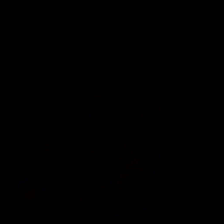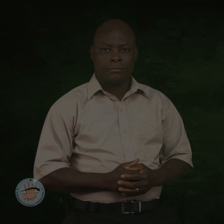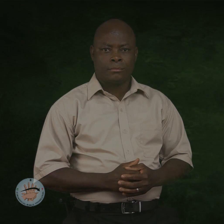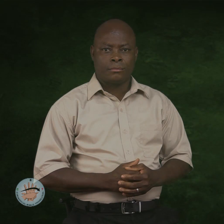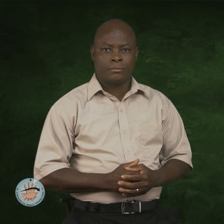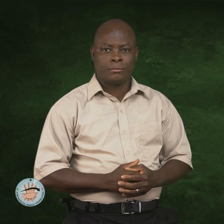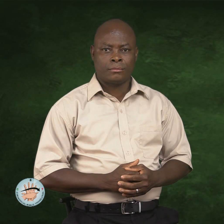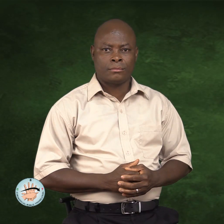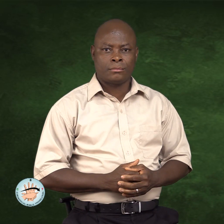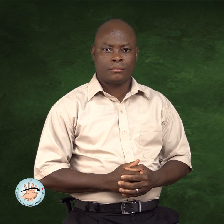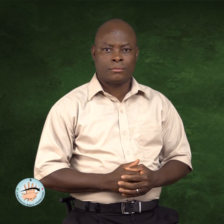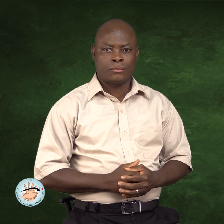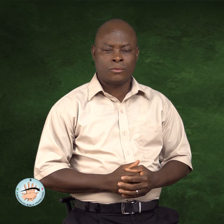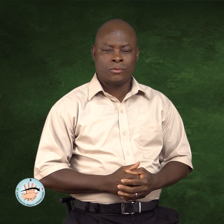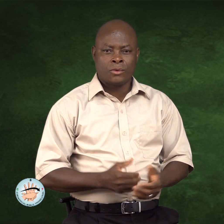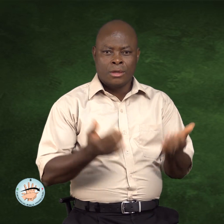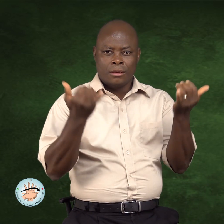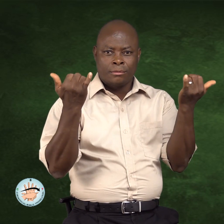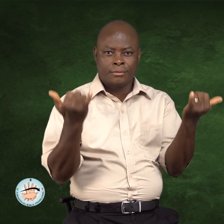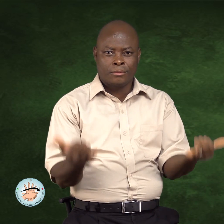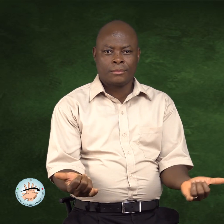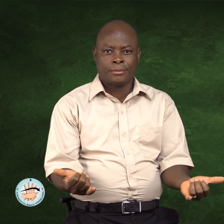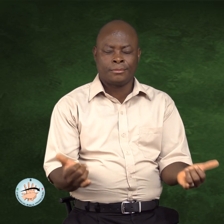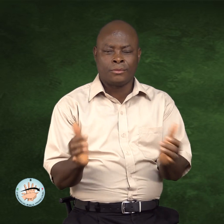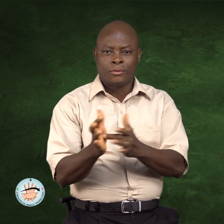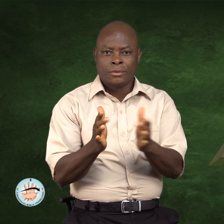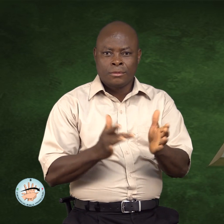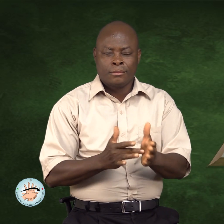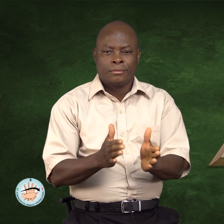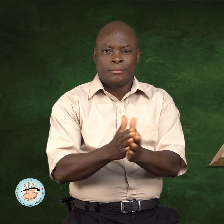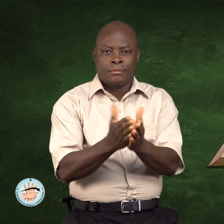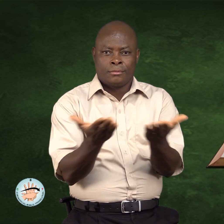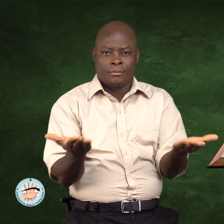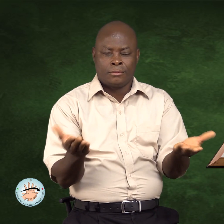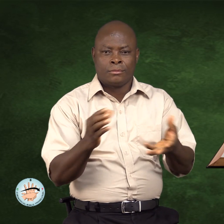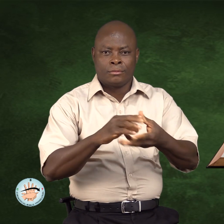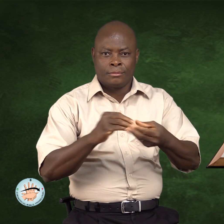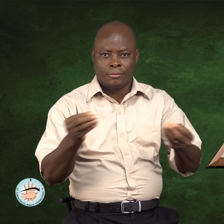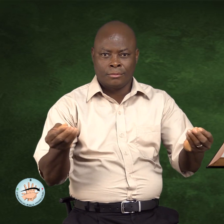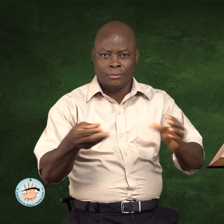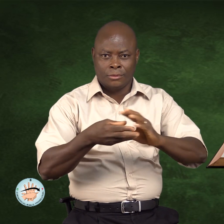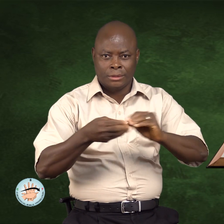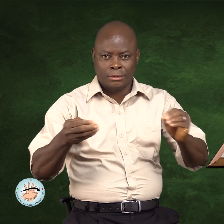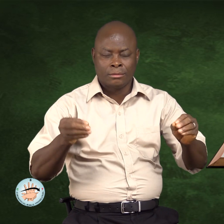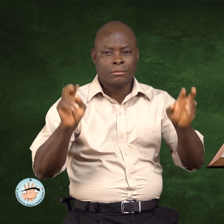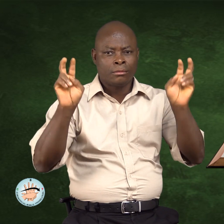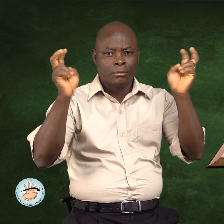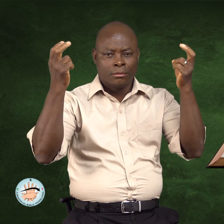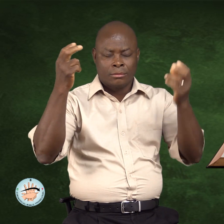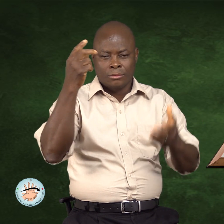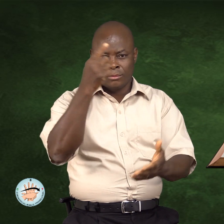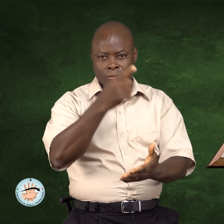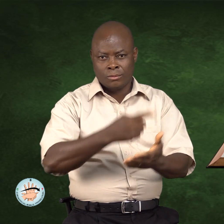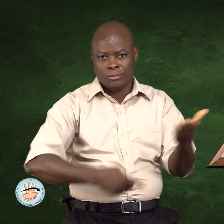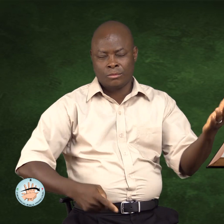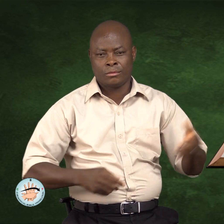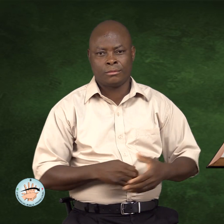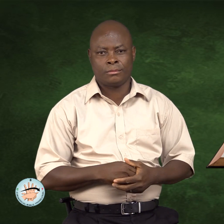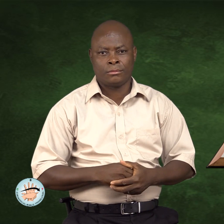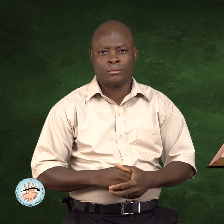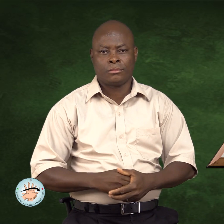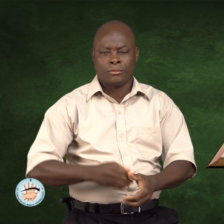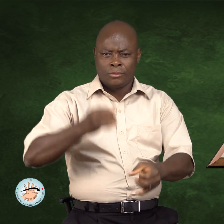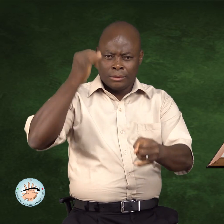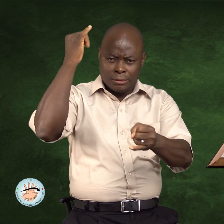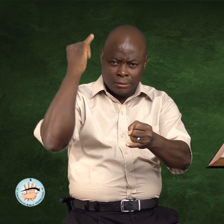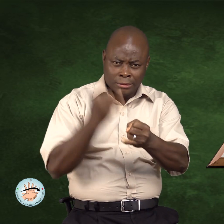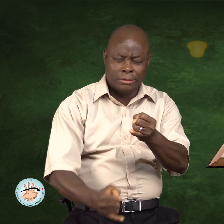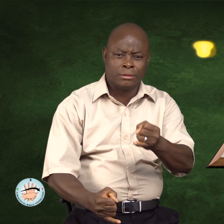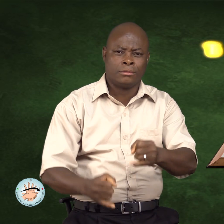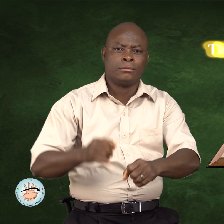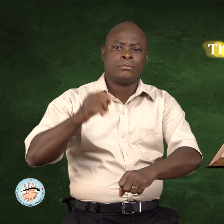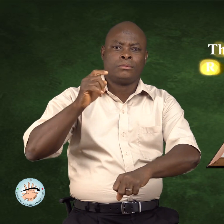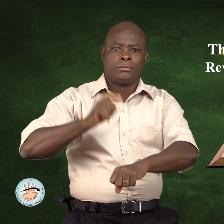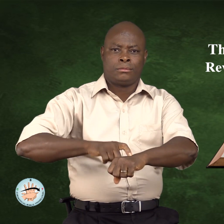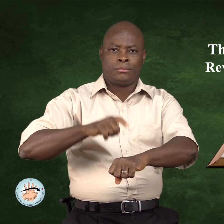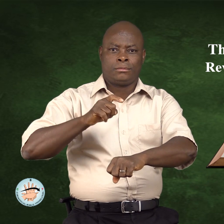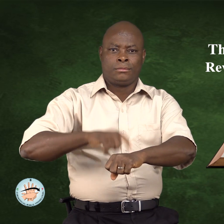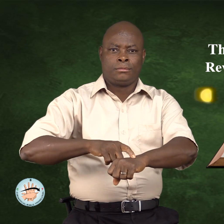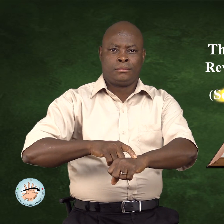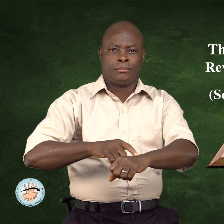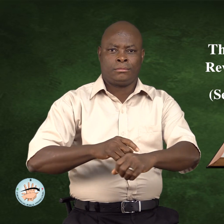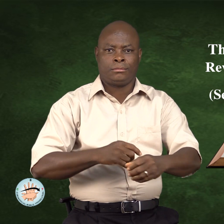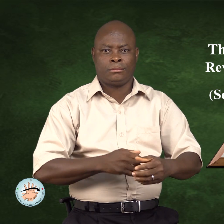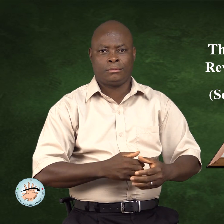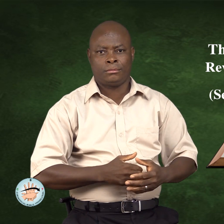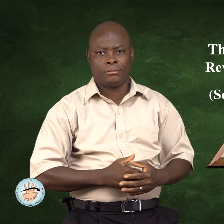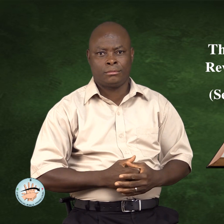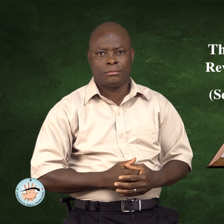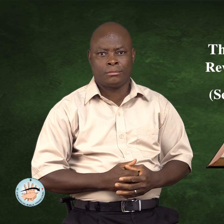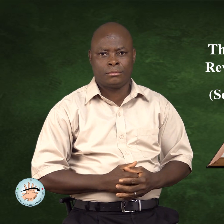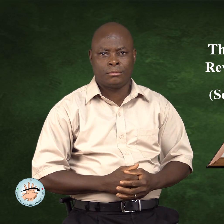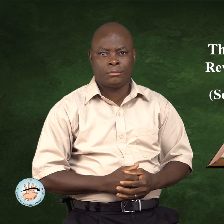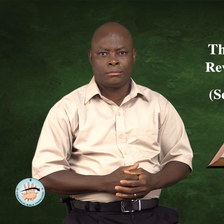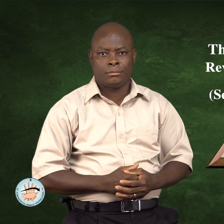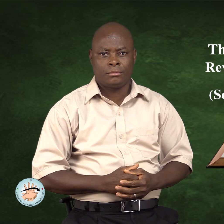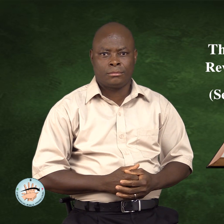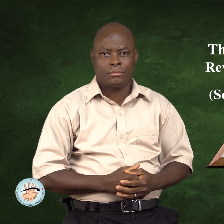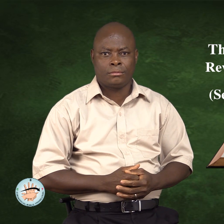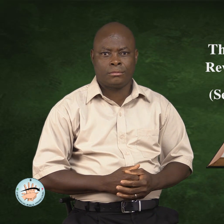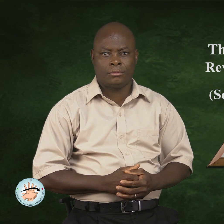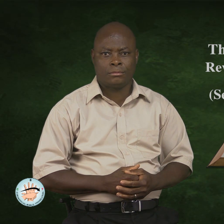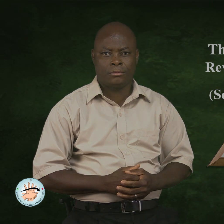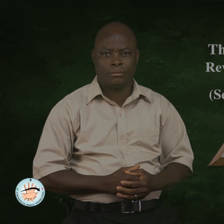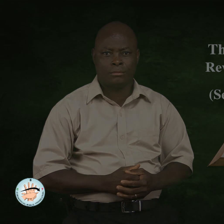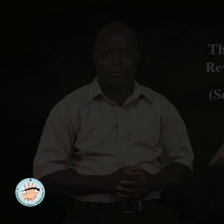The end times